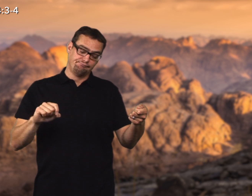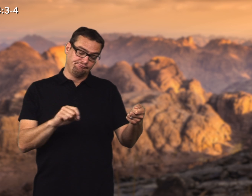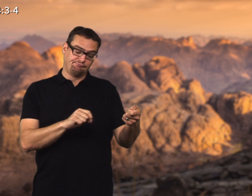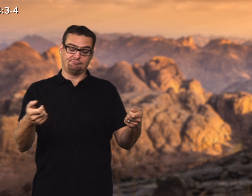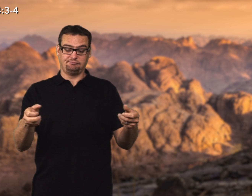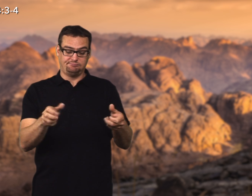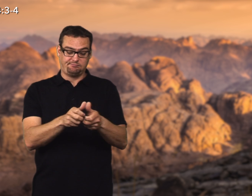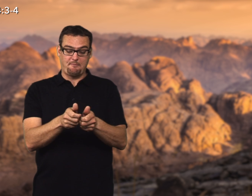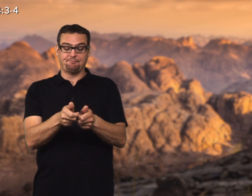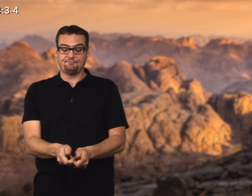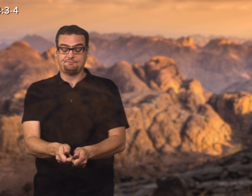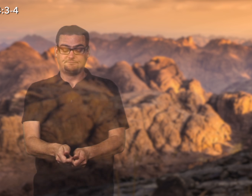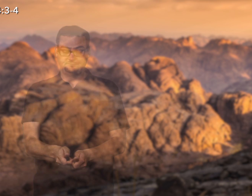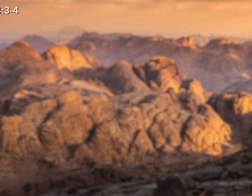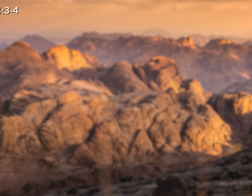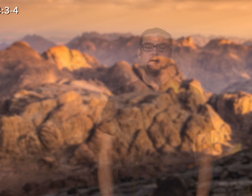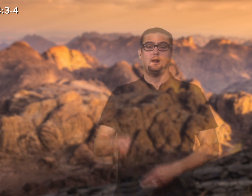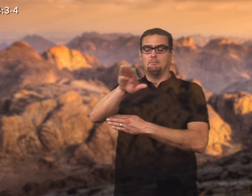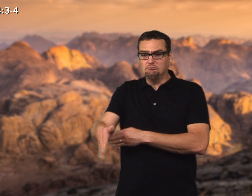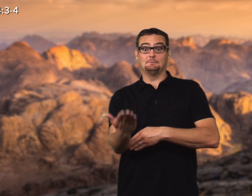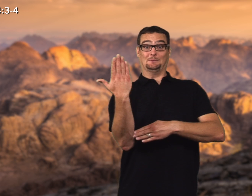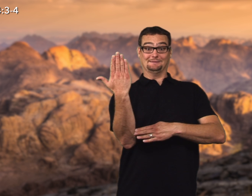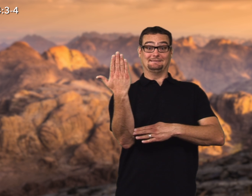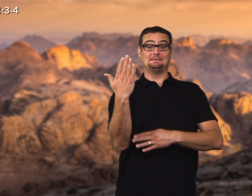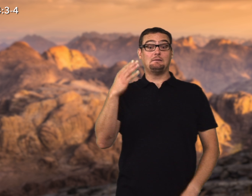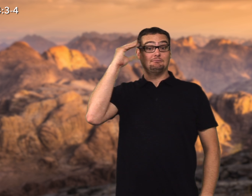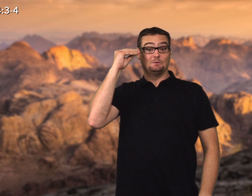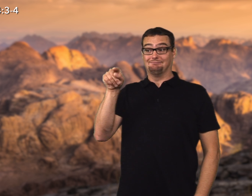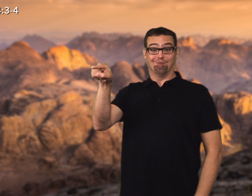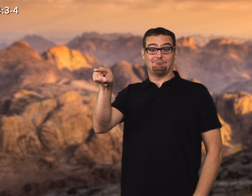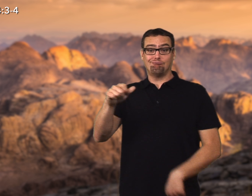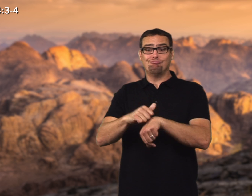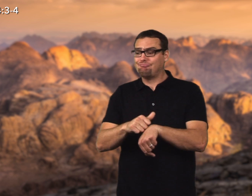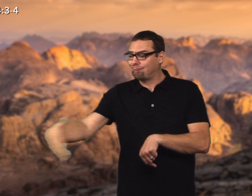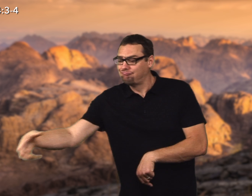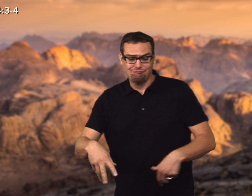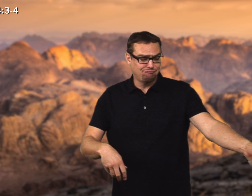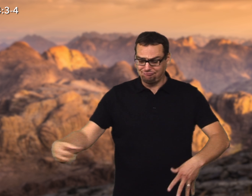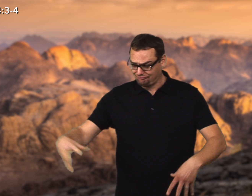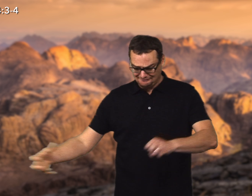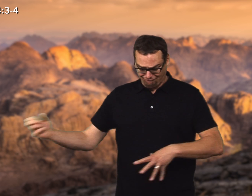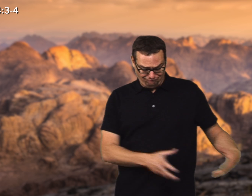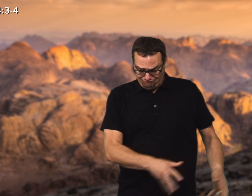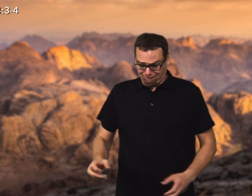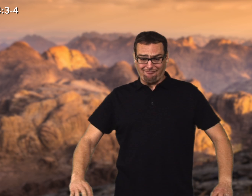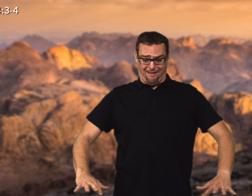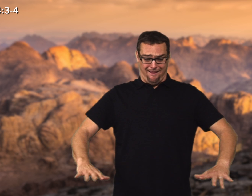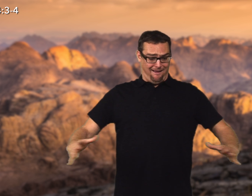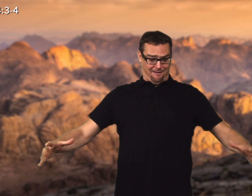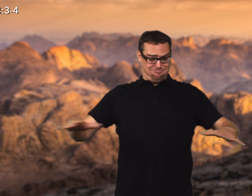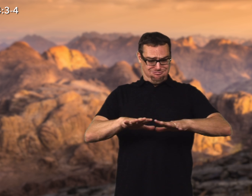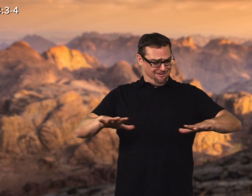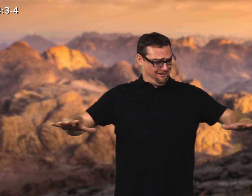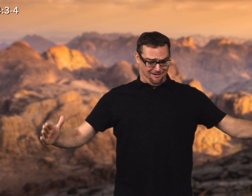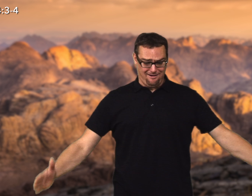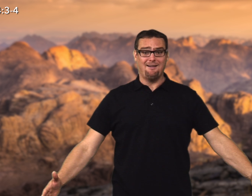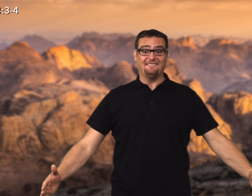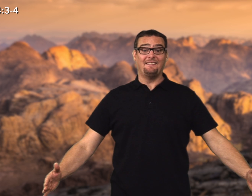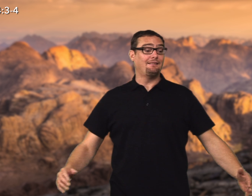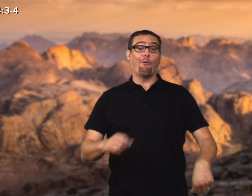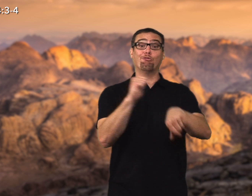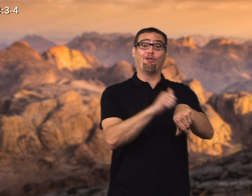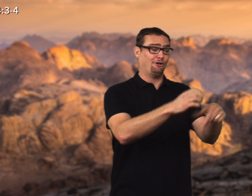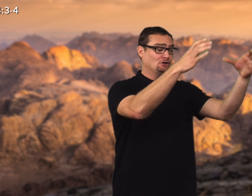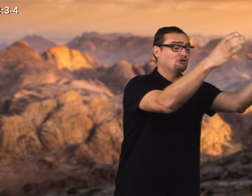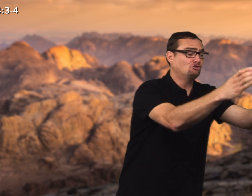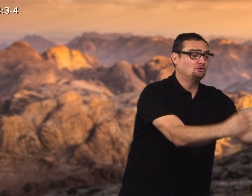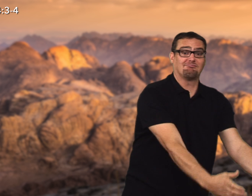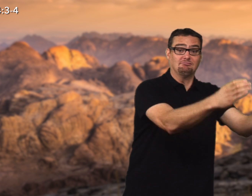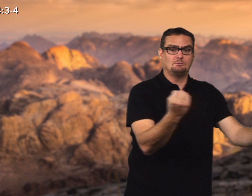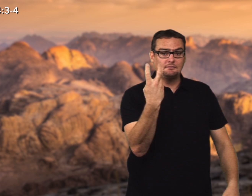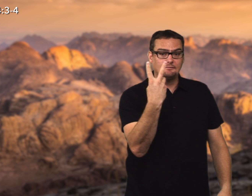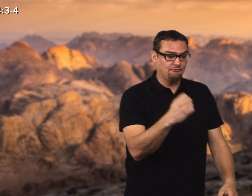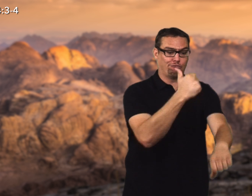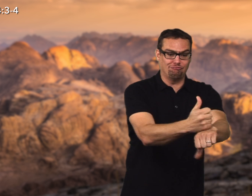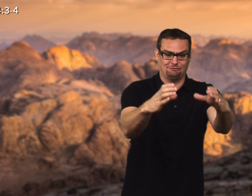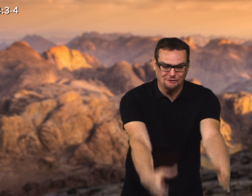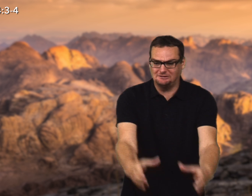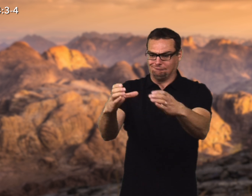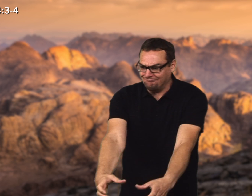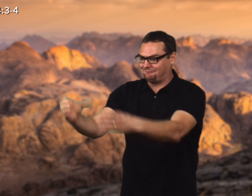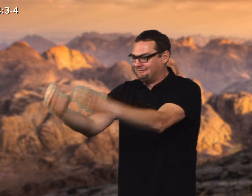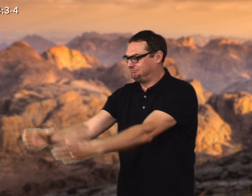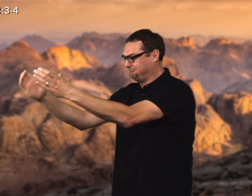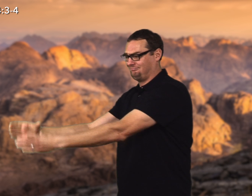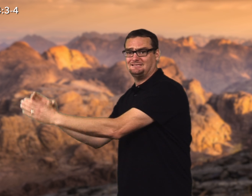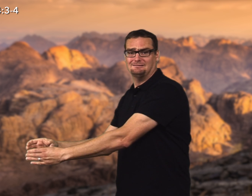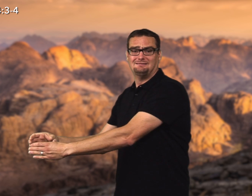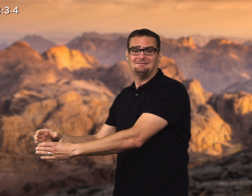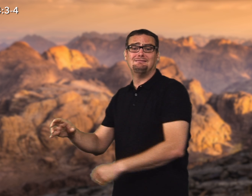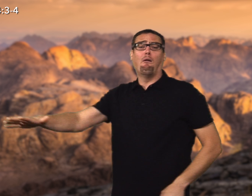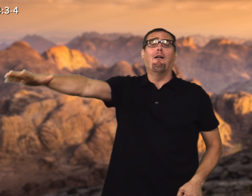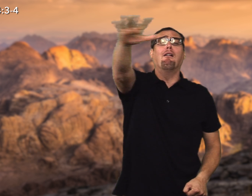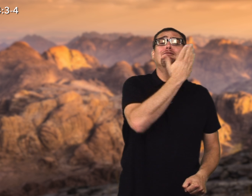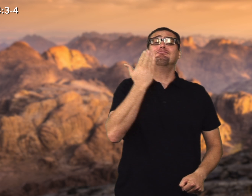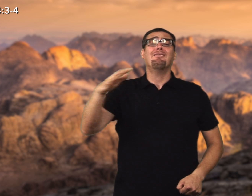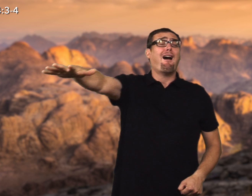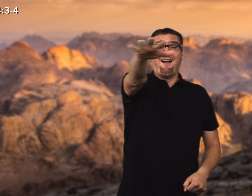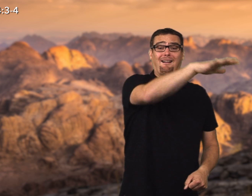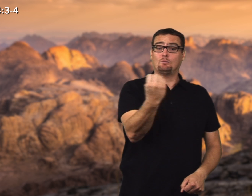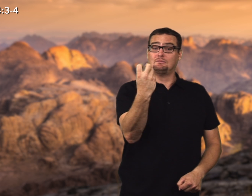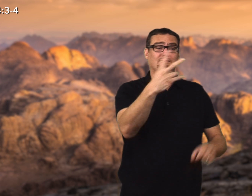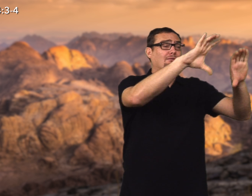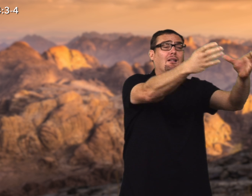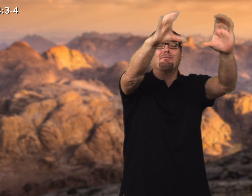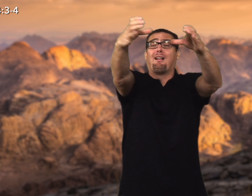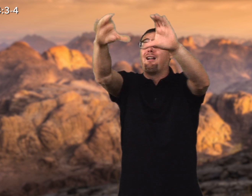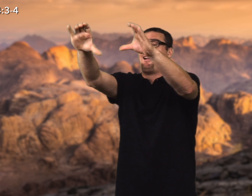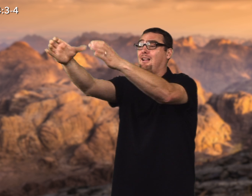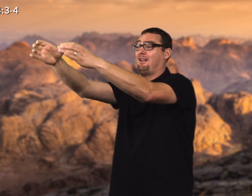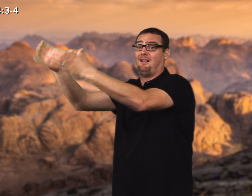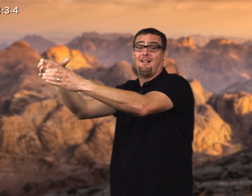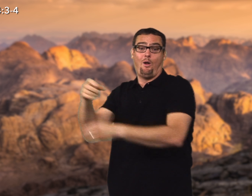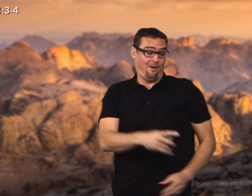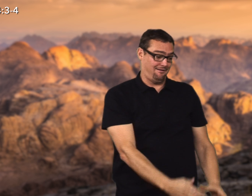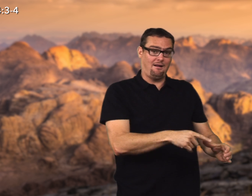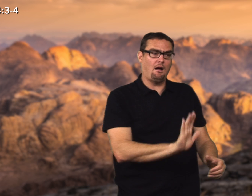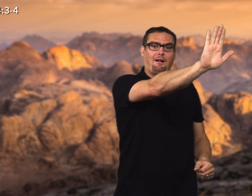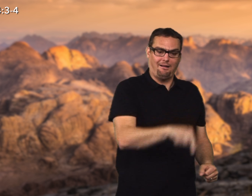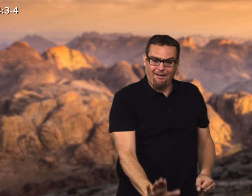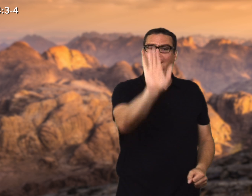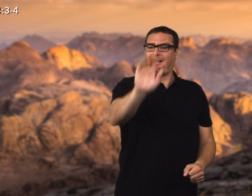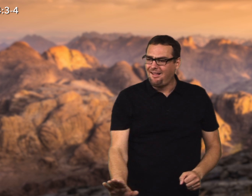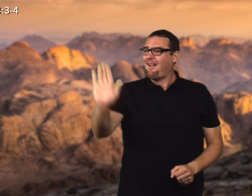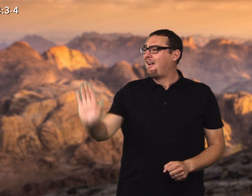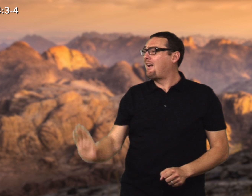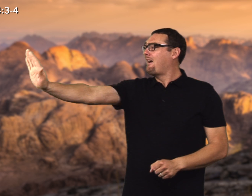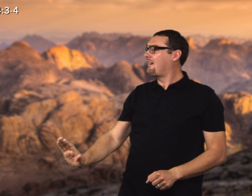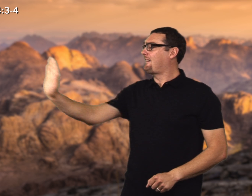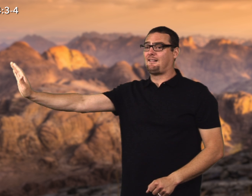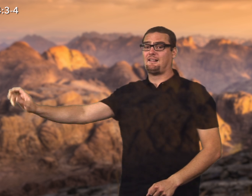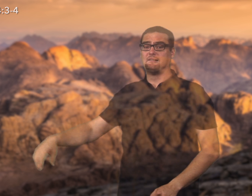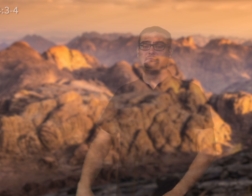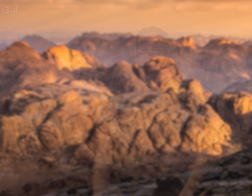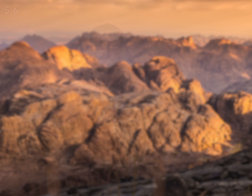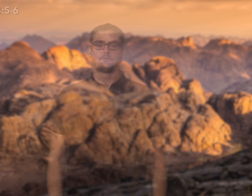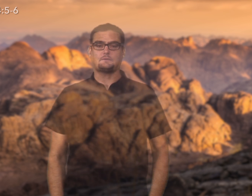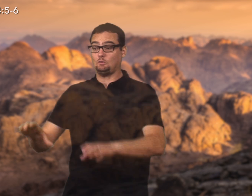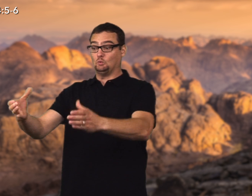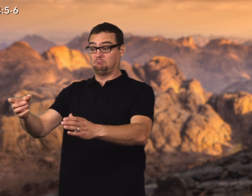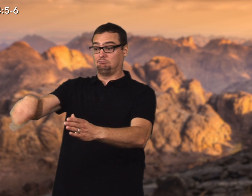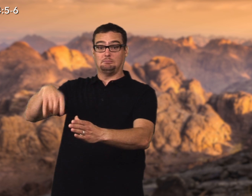Early the next morning he got up and built an altar at the base of the mountain, along with twelve pillars for the twelve tribes of Israel.